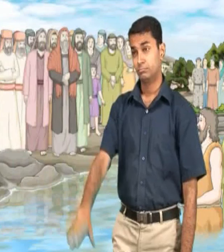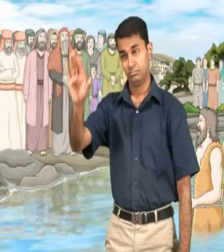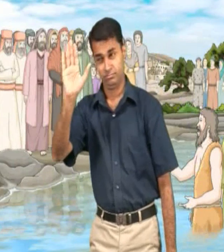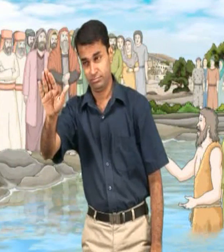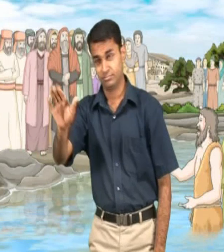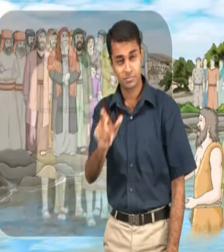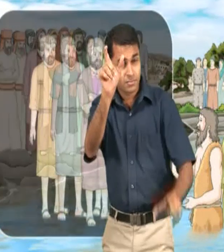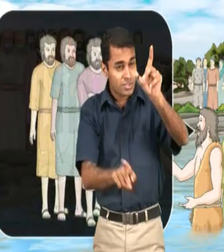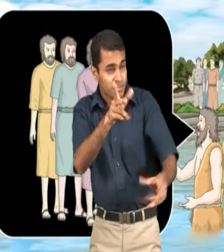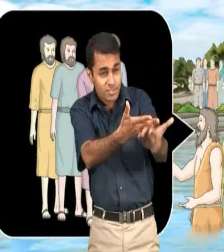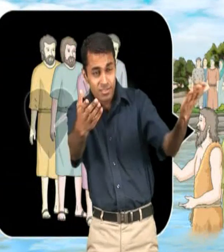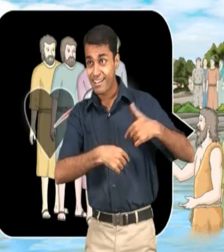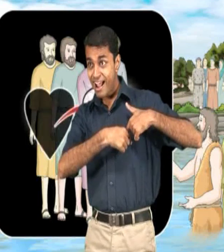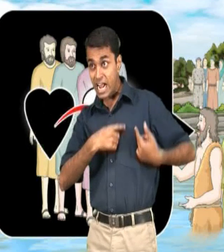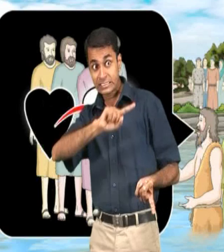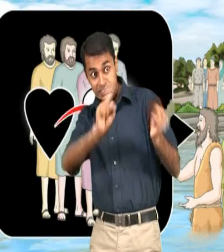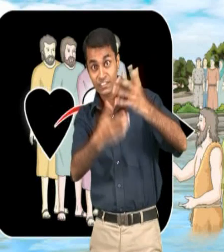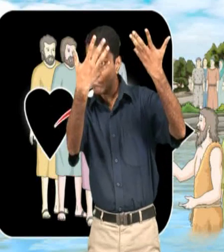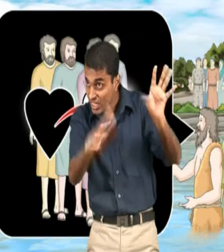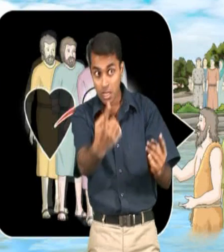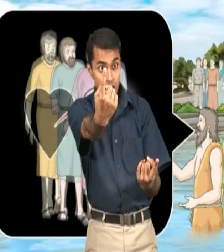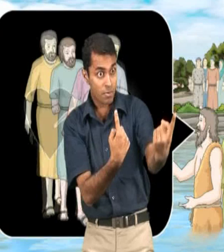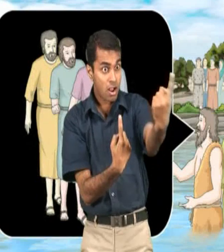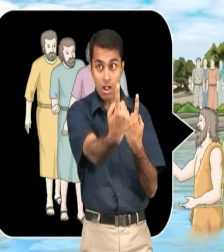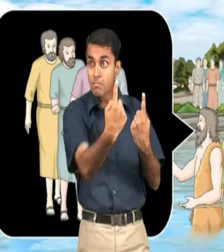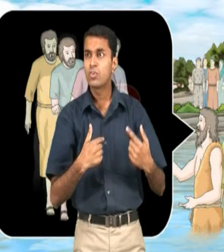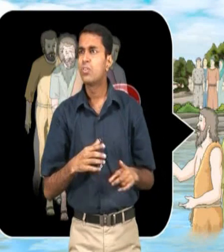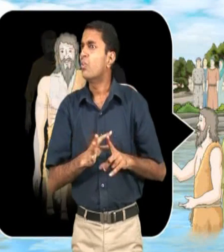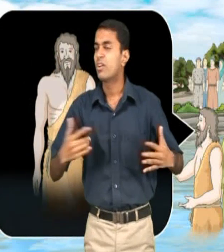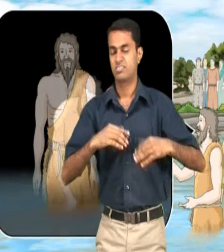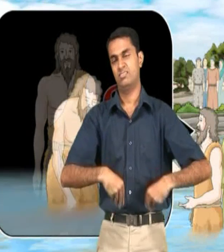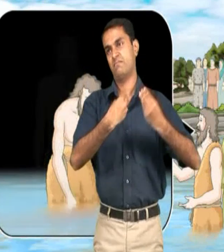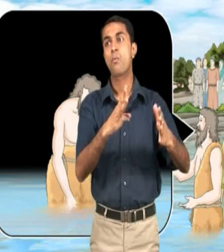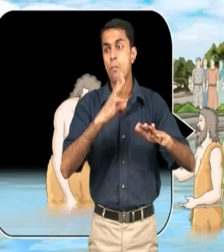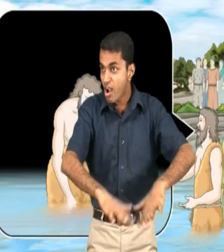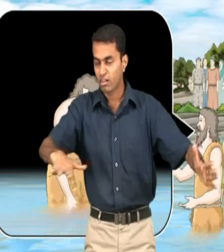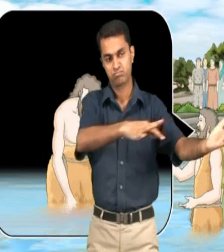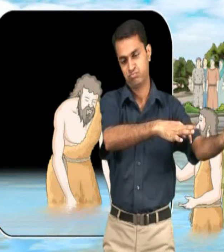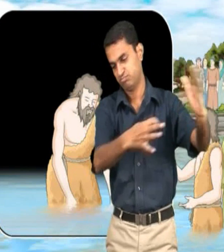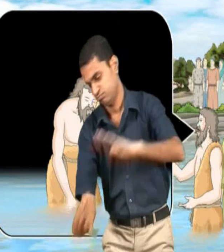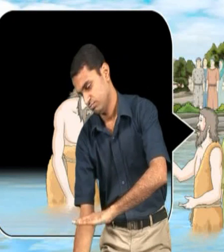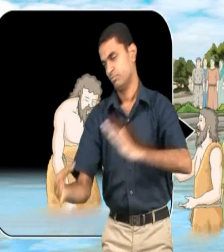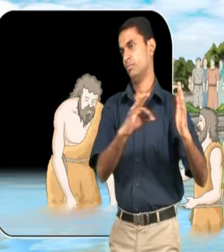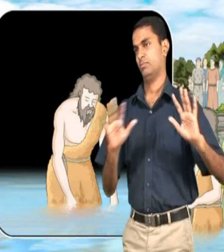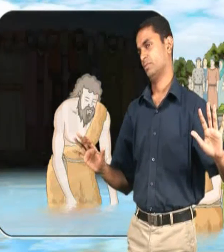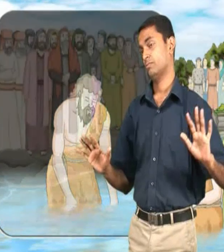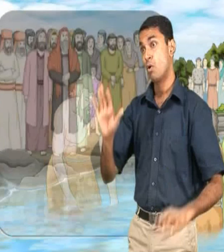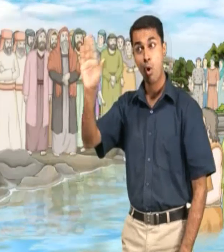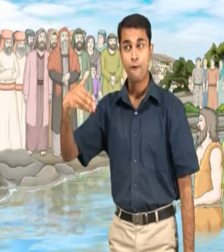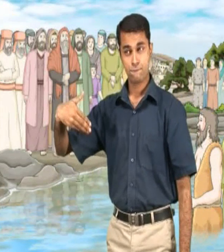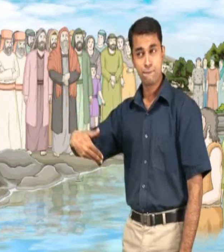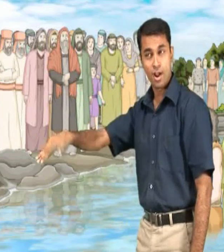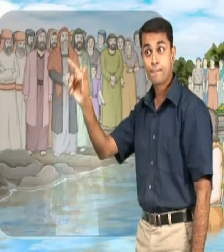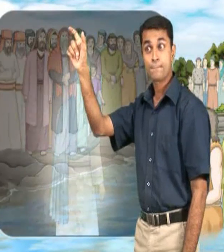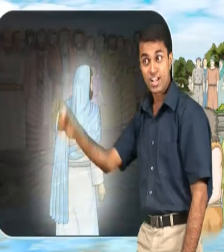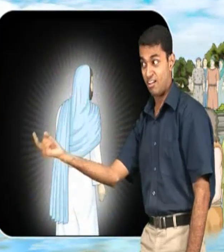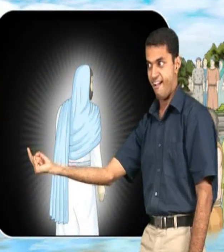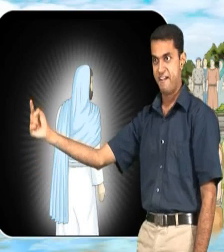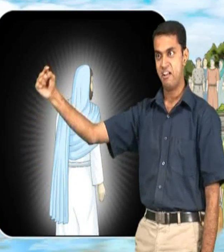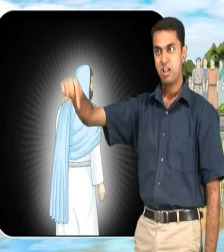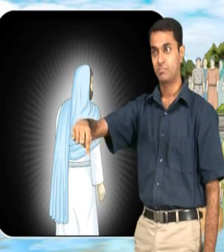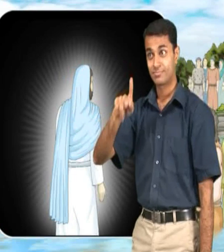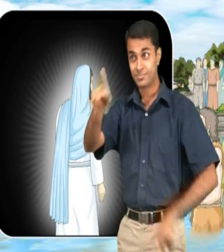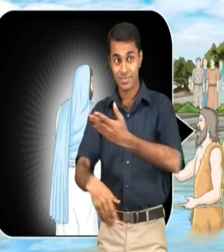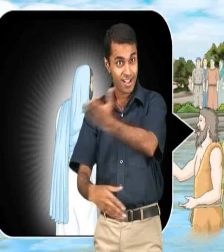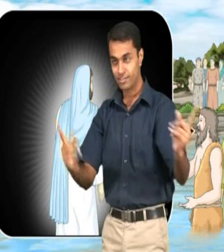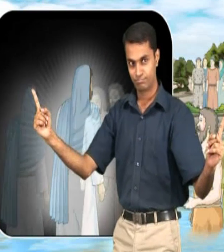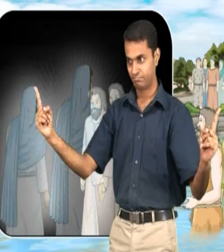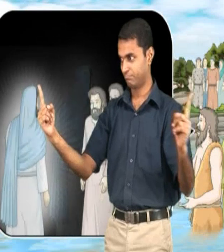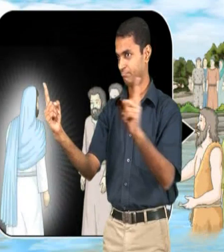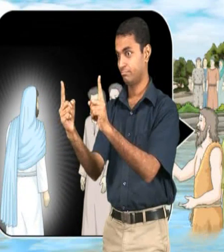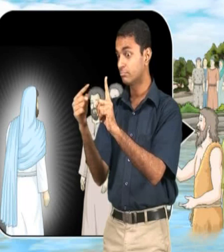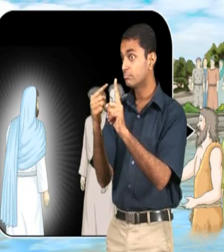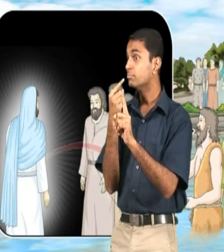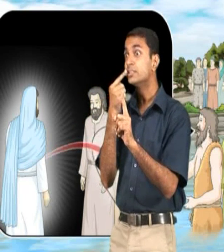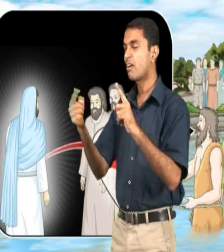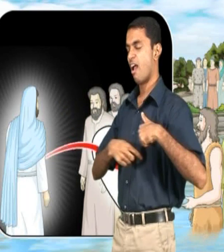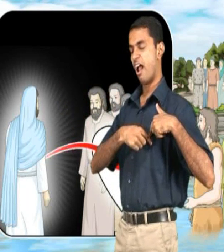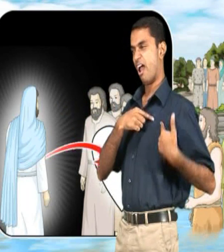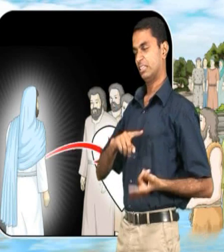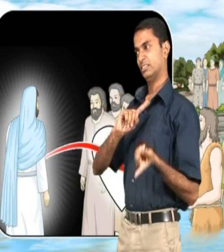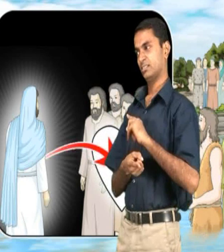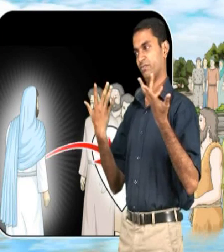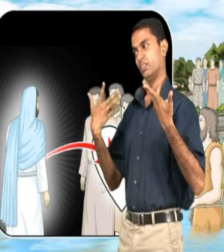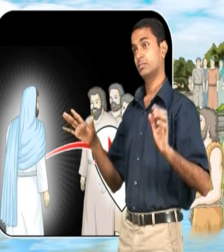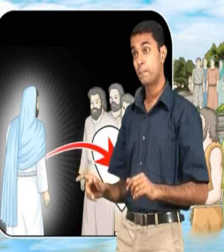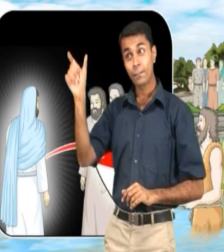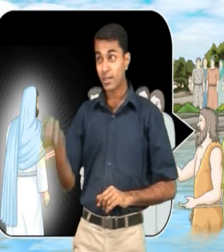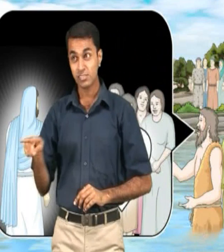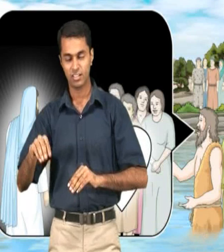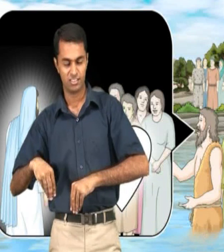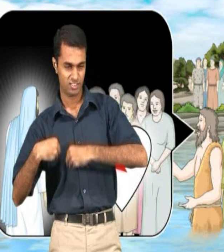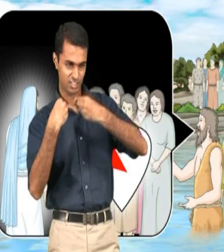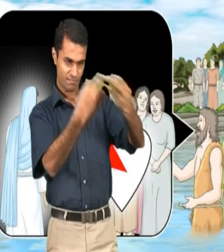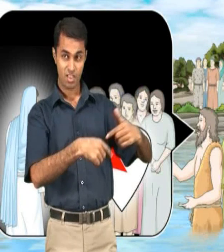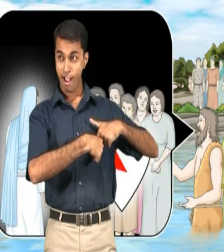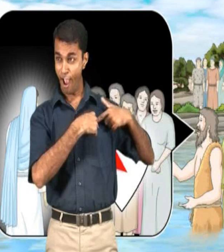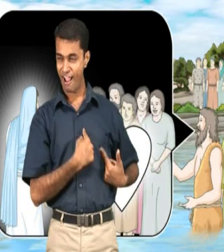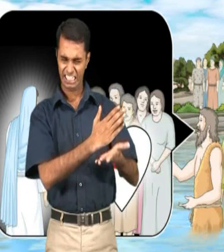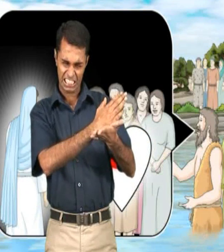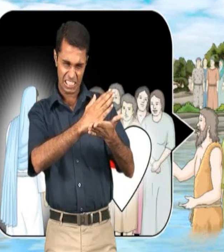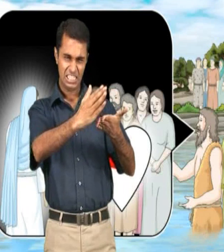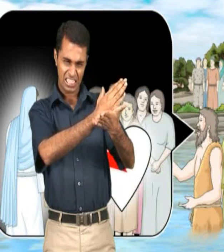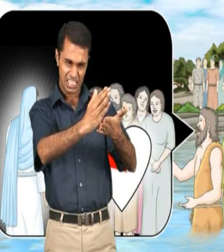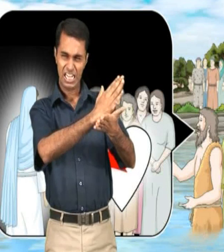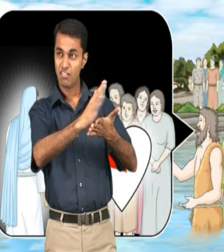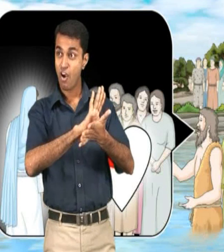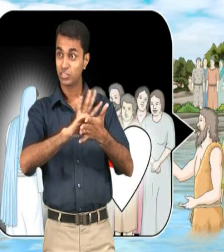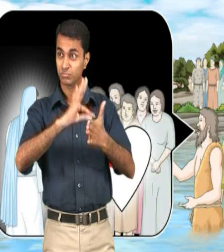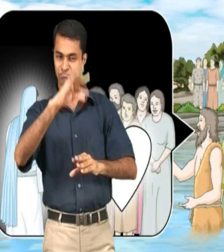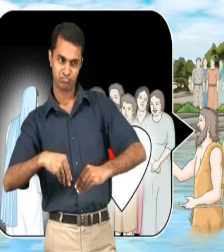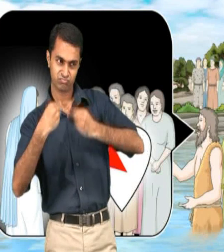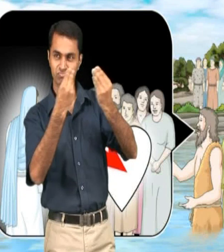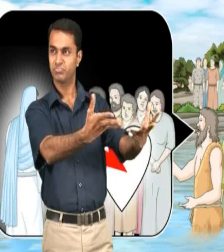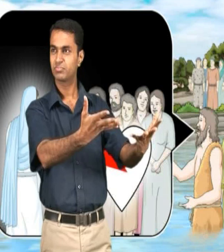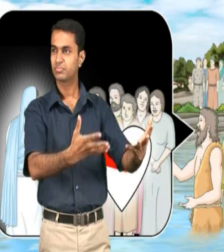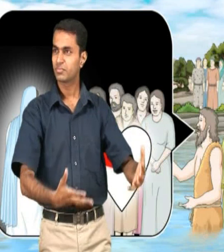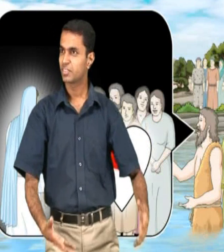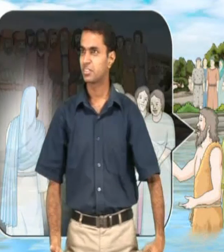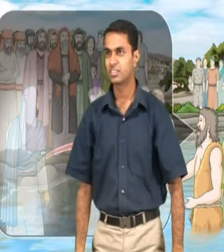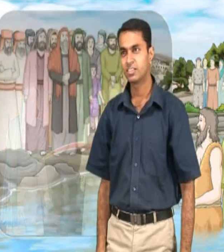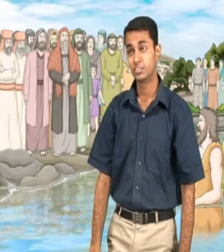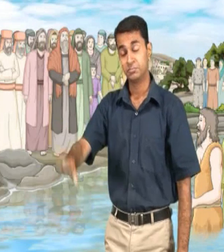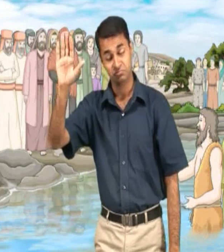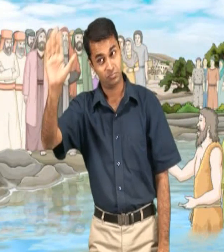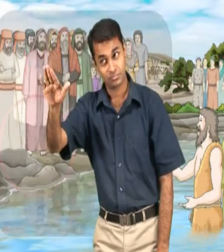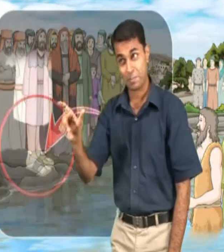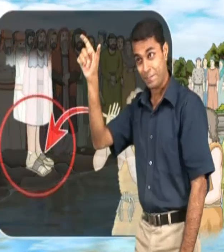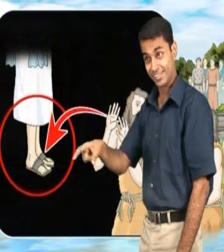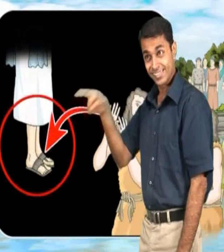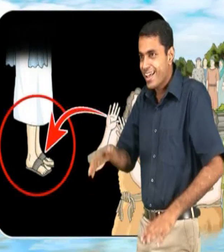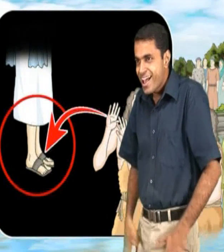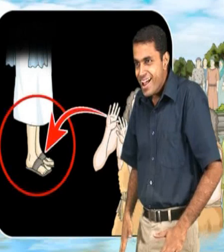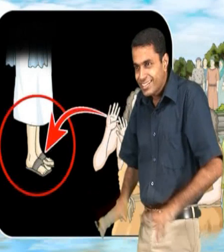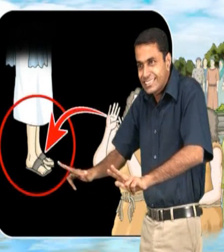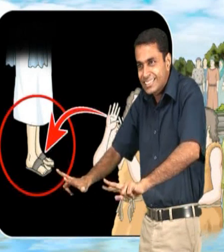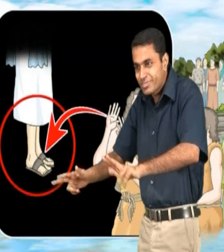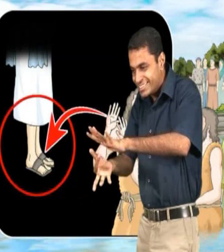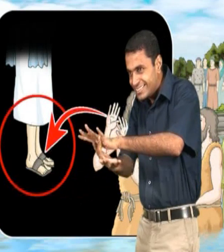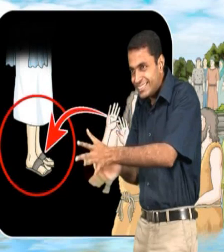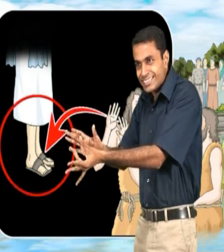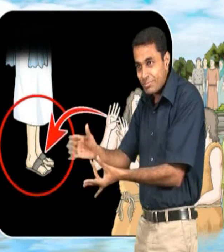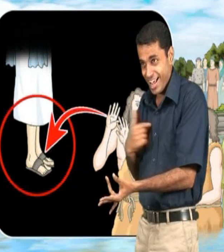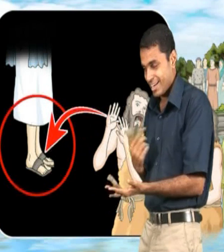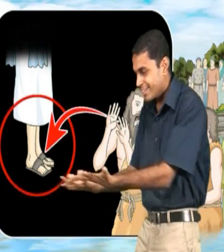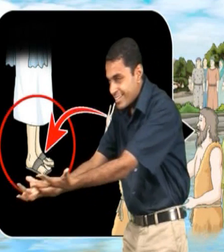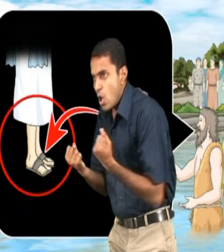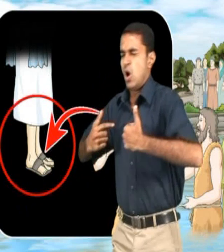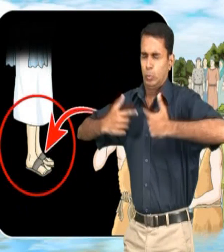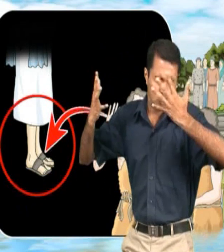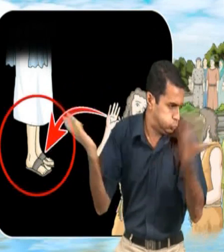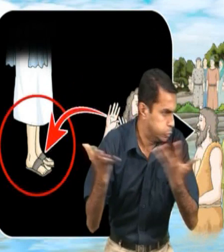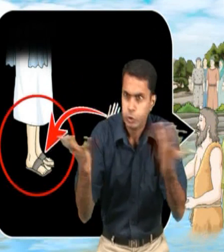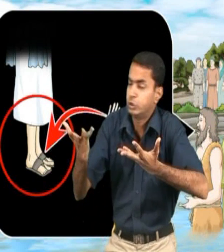I baptize you with water for repentance, but after me will come One more powerful than I, whose sandals I am not worthy to carry.